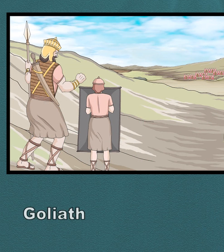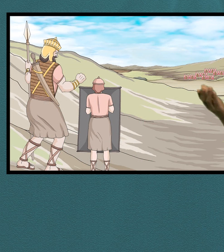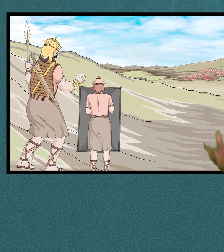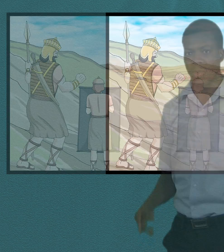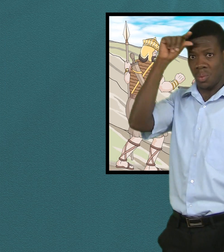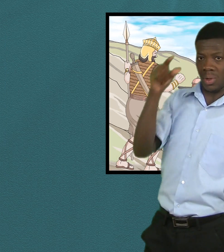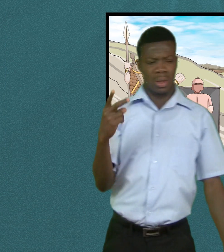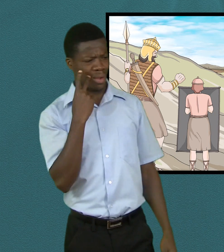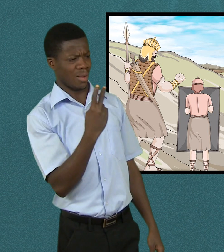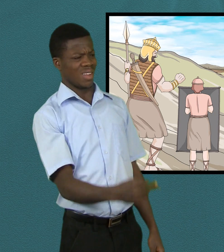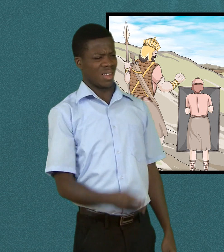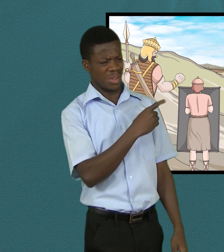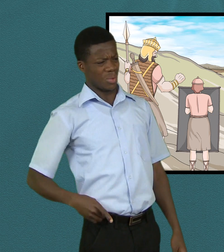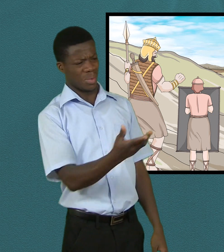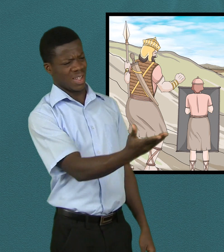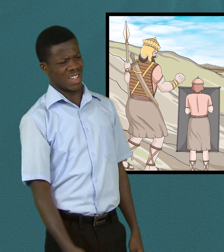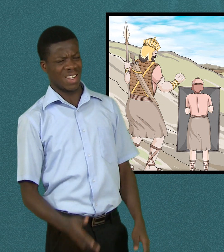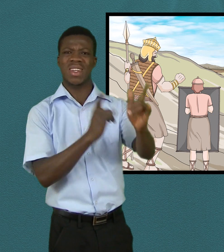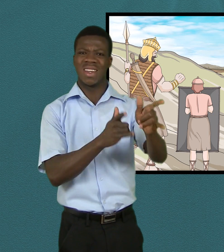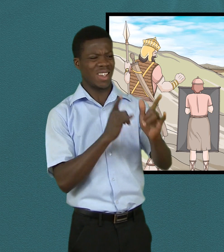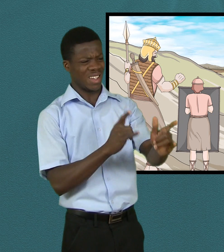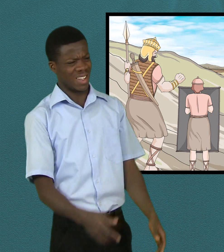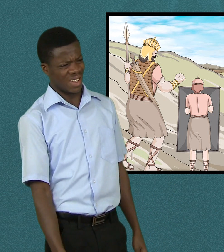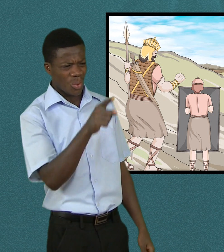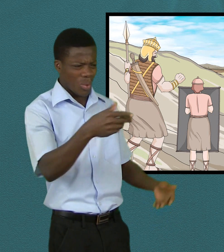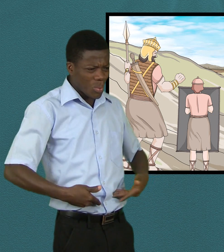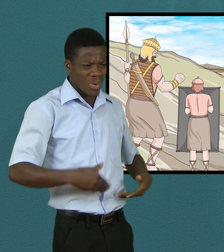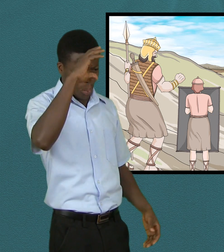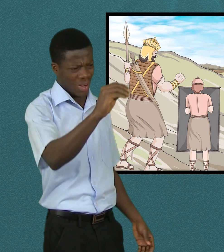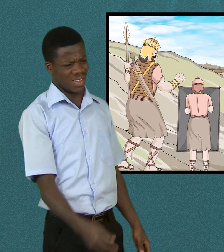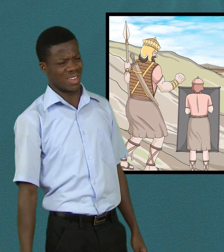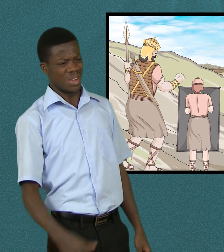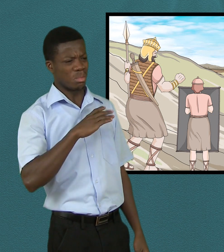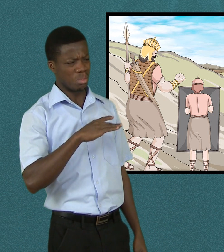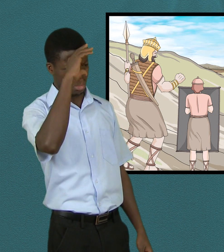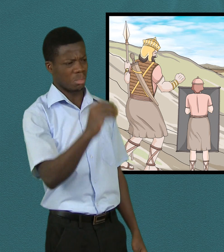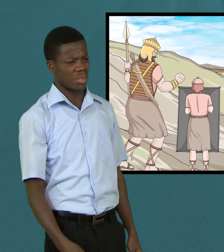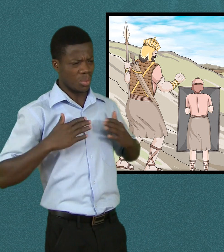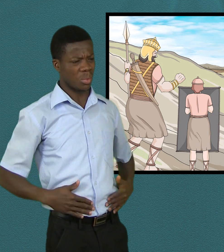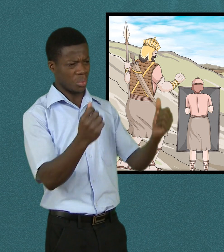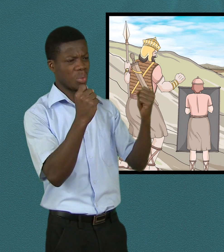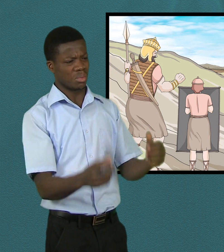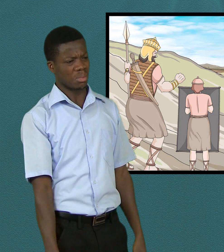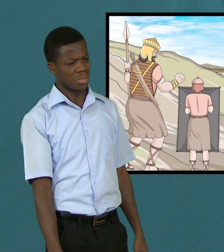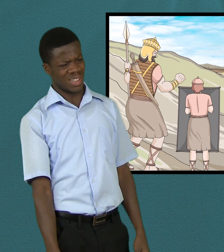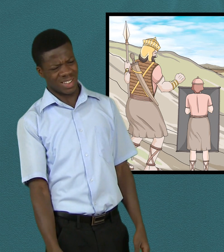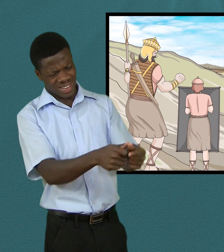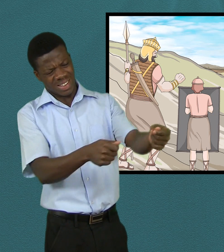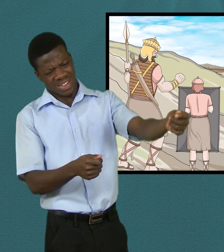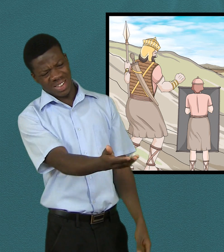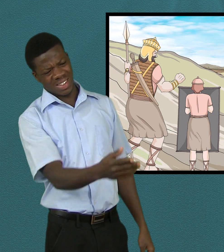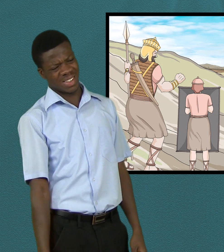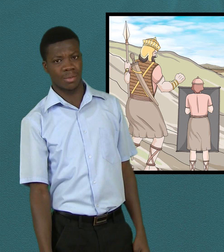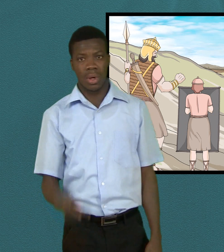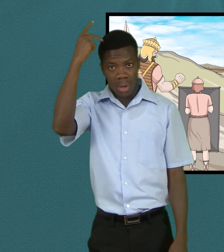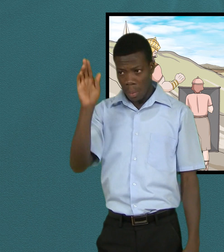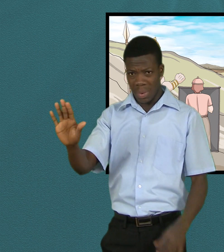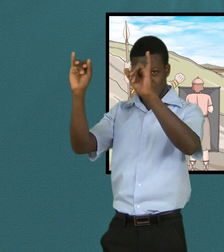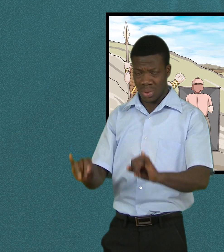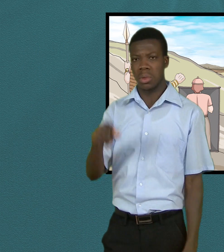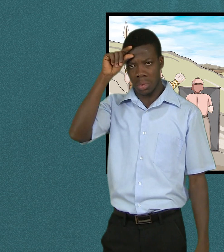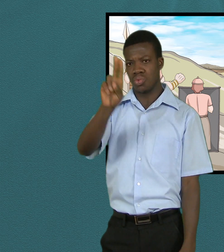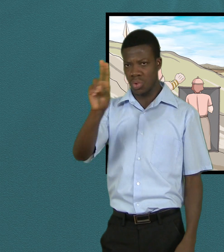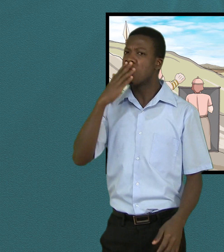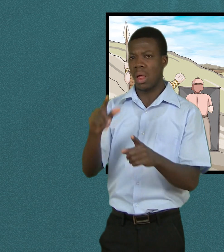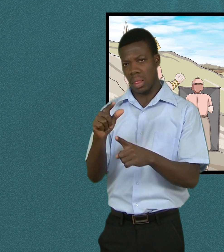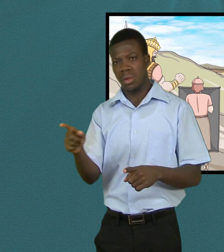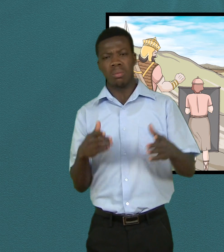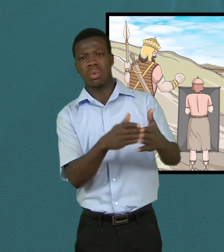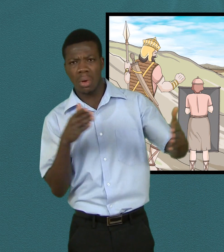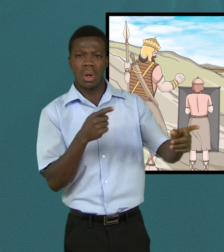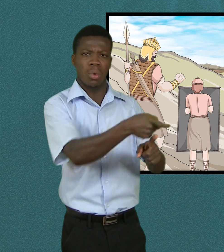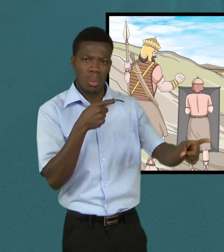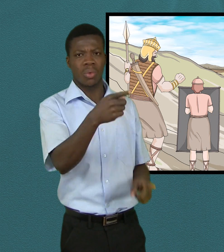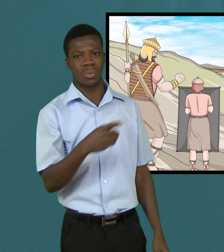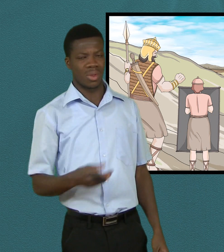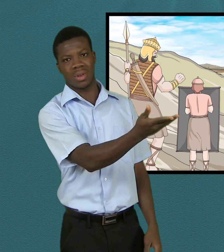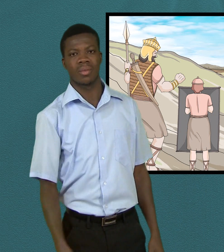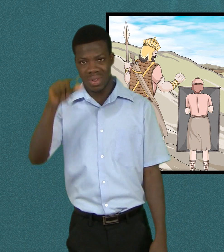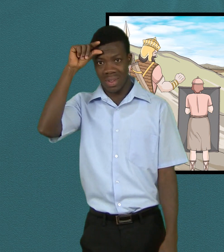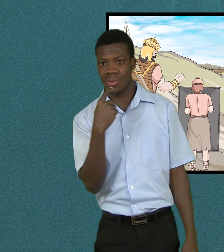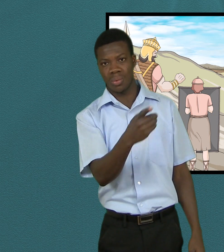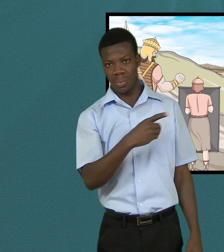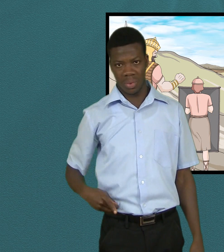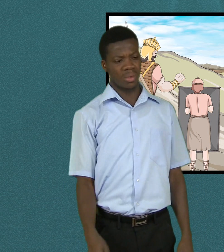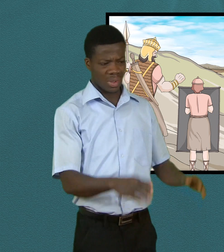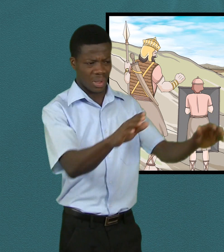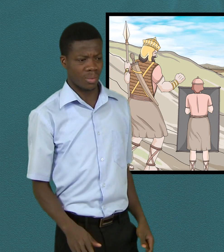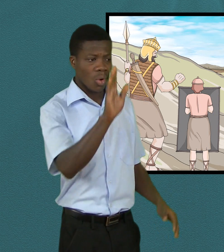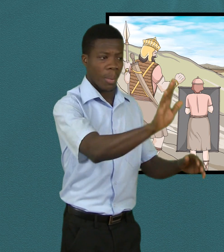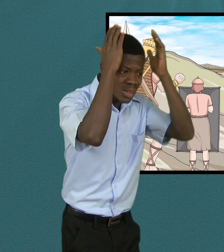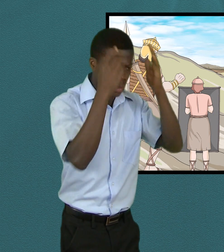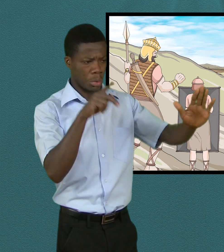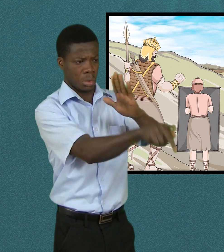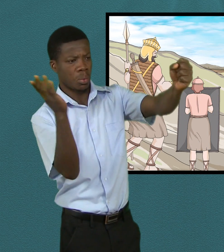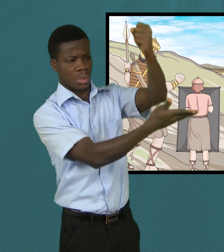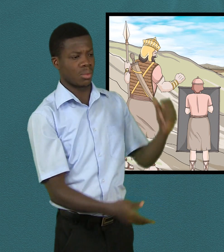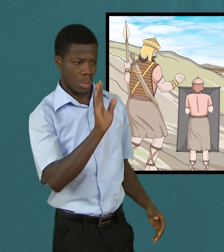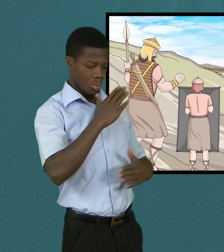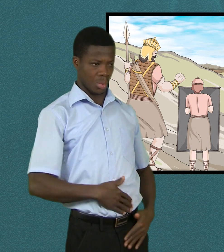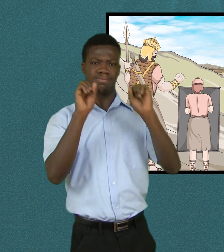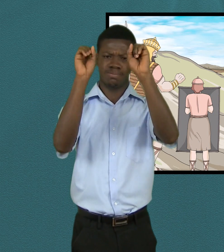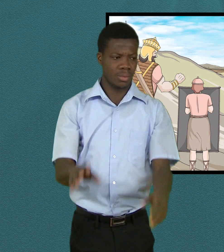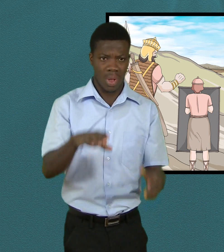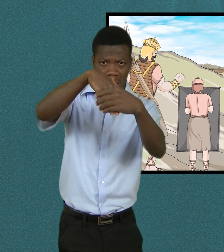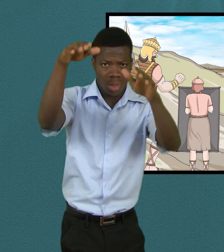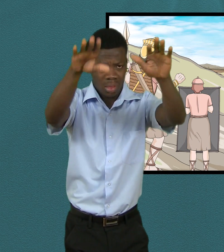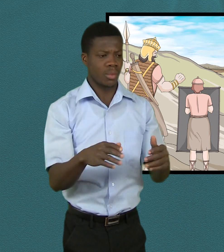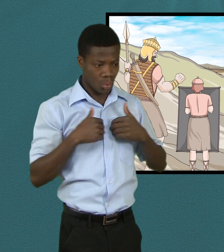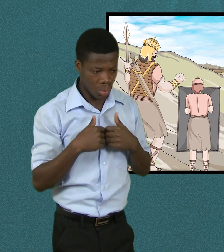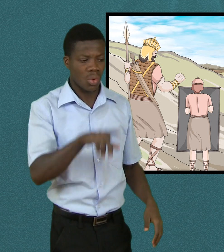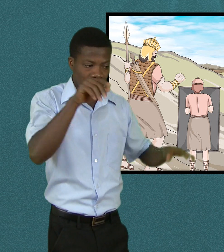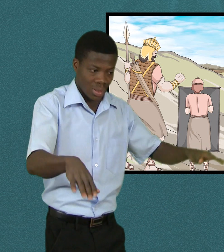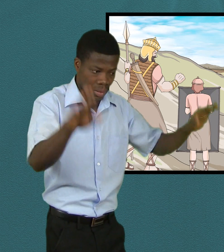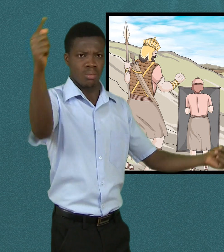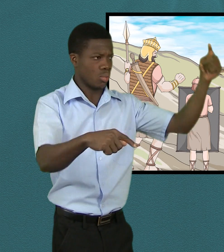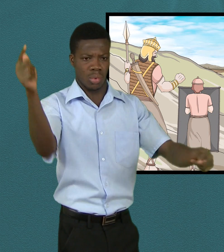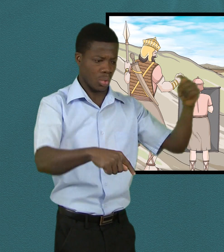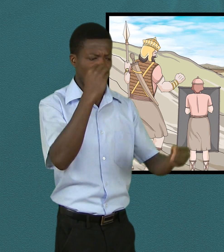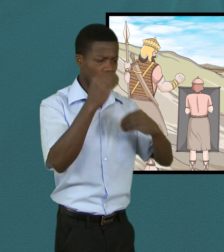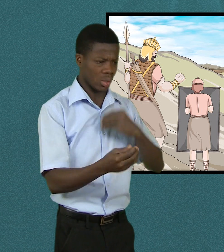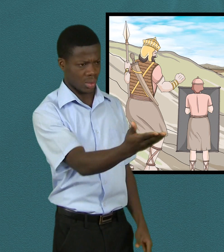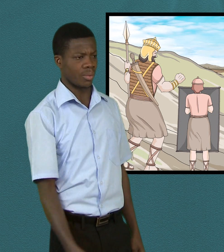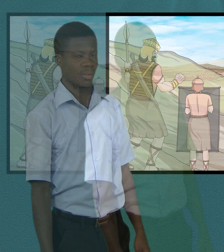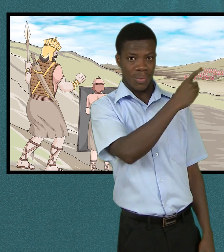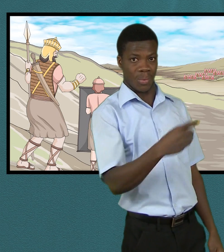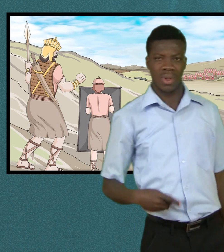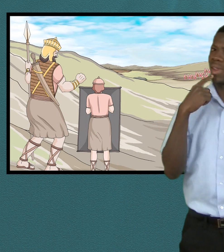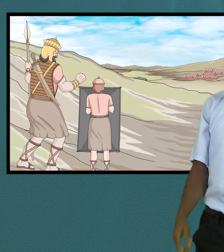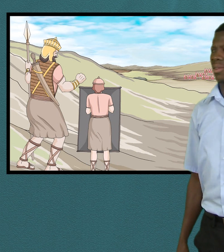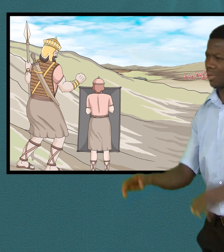When the Philistine looked and saw David, he despised him because he was just a boy, ruddy and handsome. “Am I a dog,” he said to David, “that you come at me with sticks?” And the Philistine cursed David by his gods. “Come here,” he called to David, “and I will give your flesh to the birds of the air and the beasts of the field!”